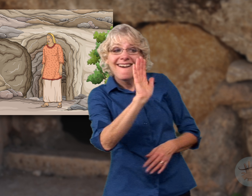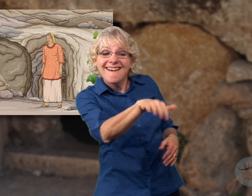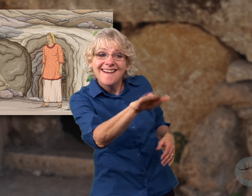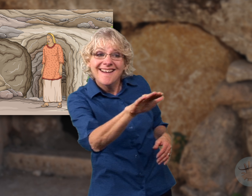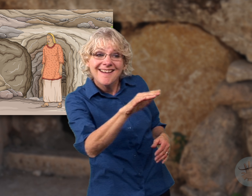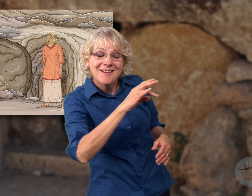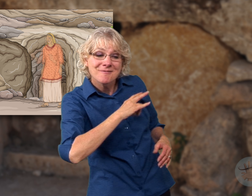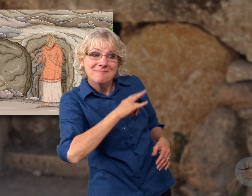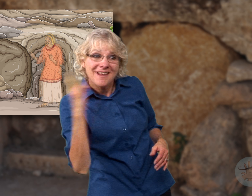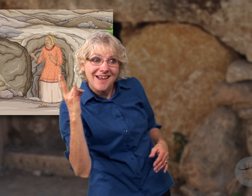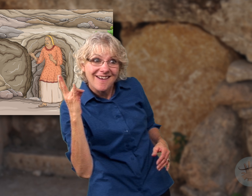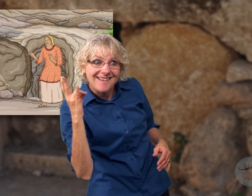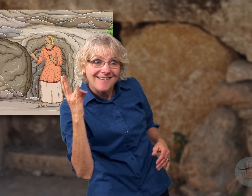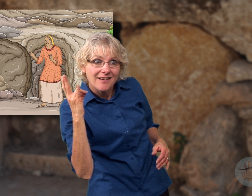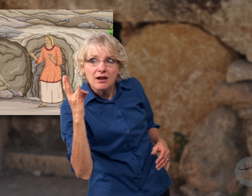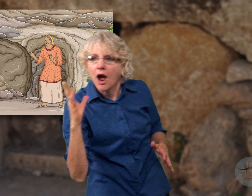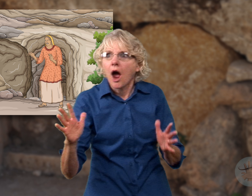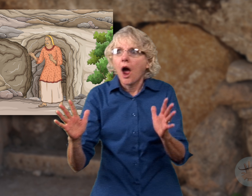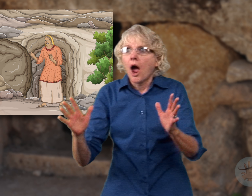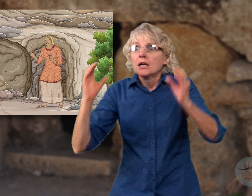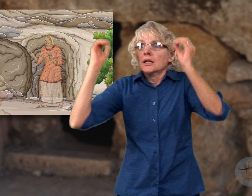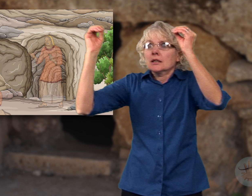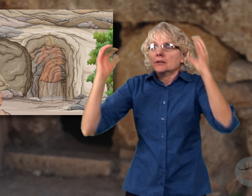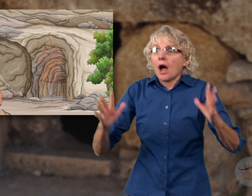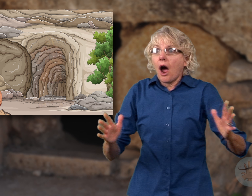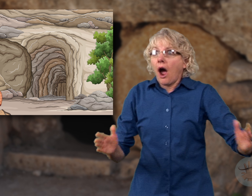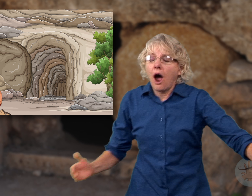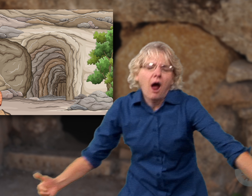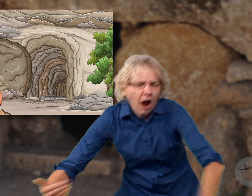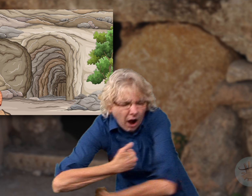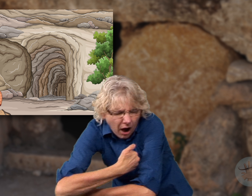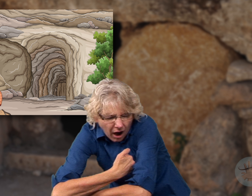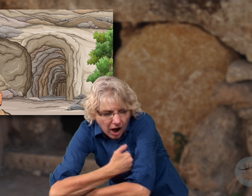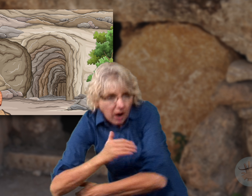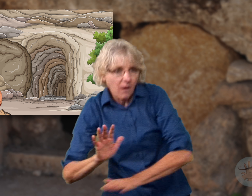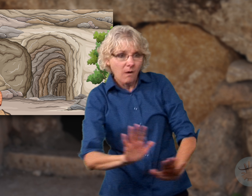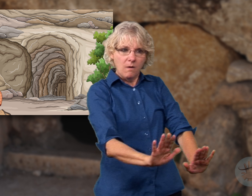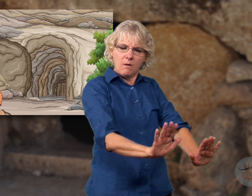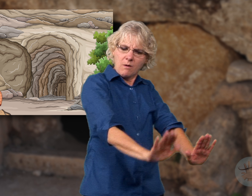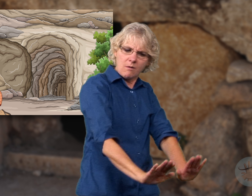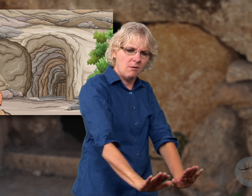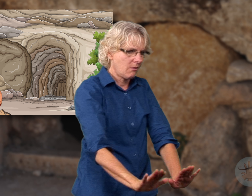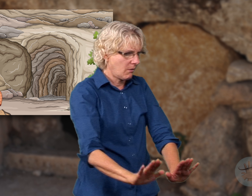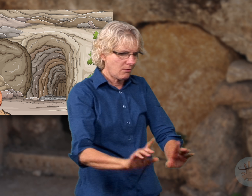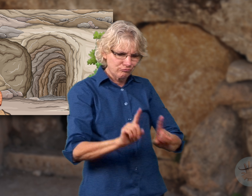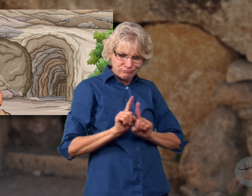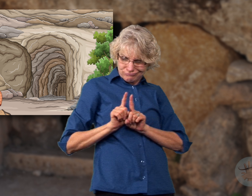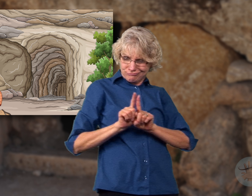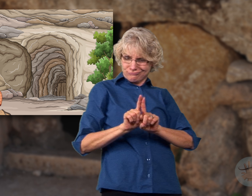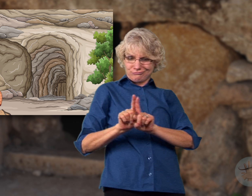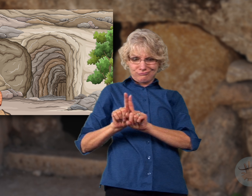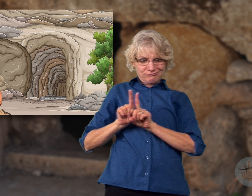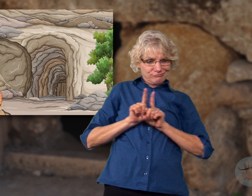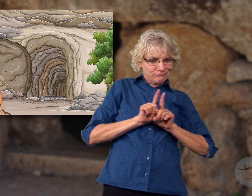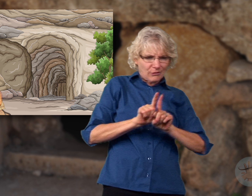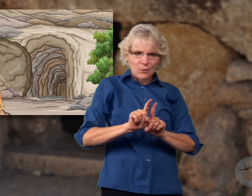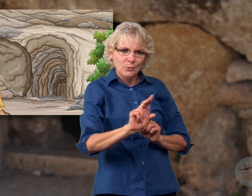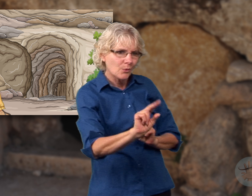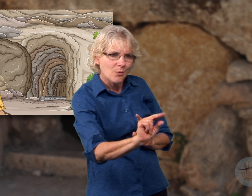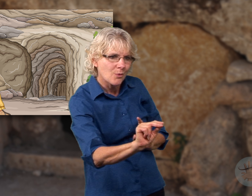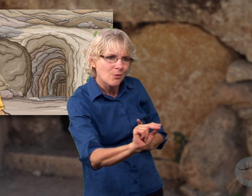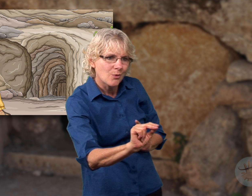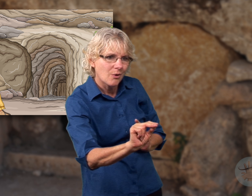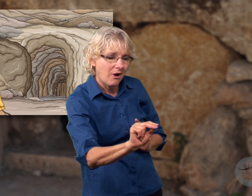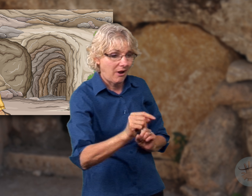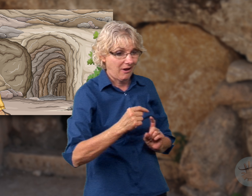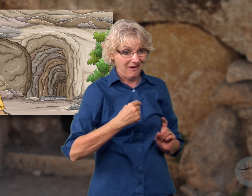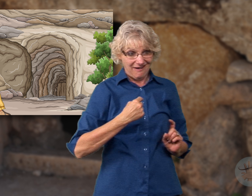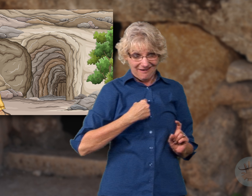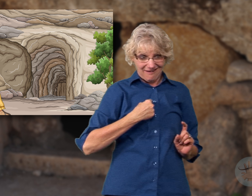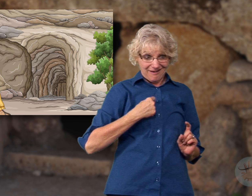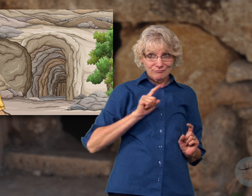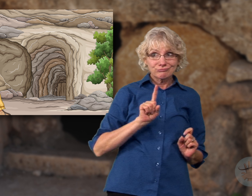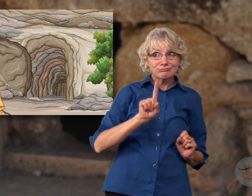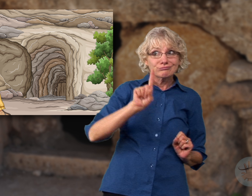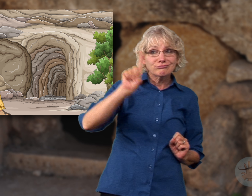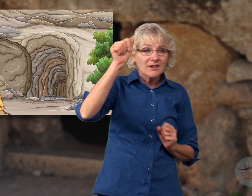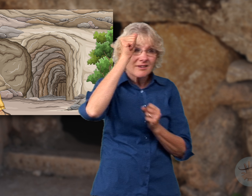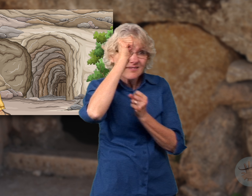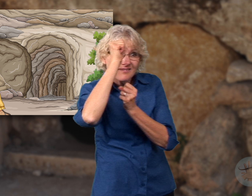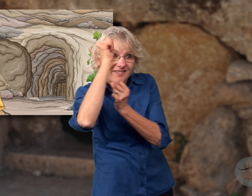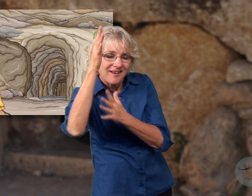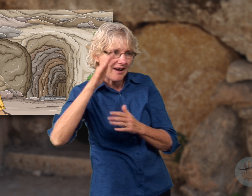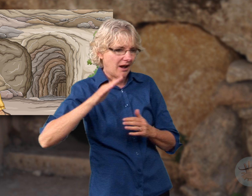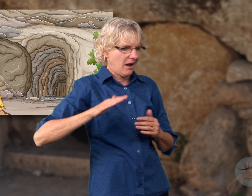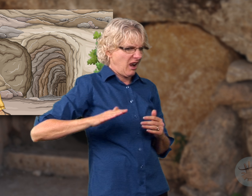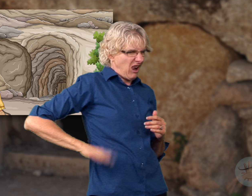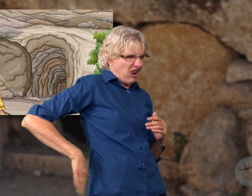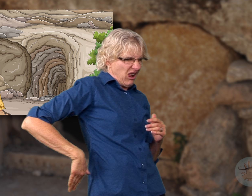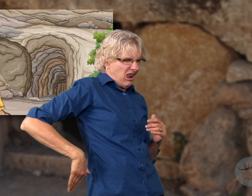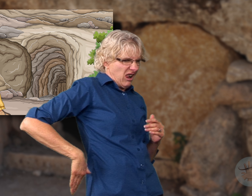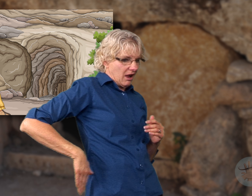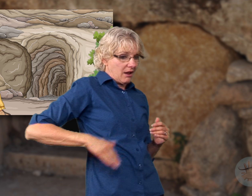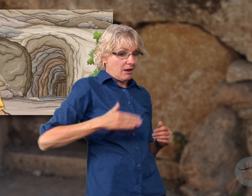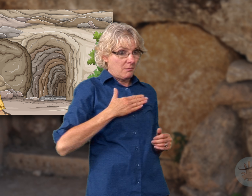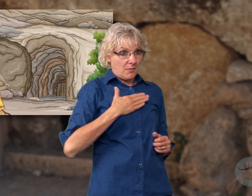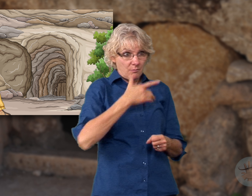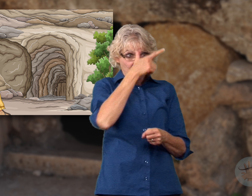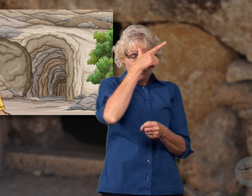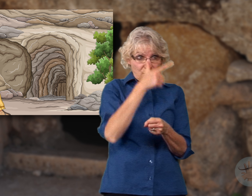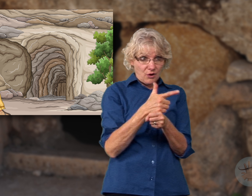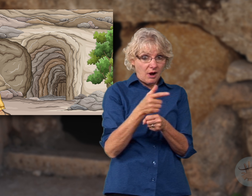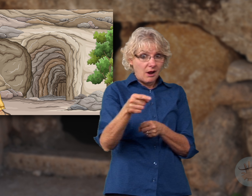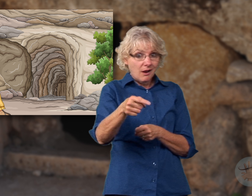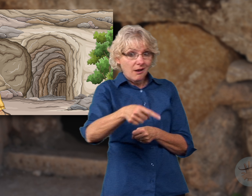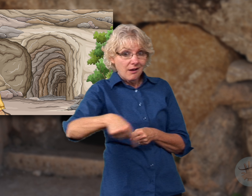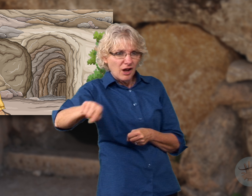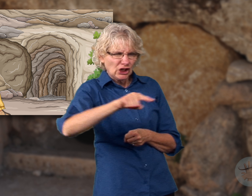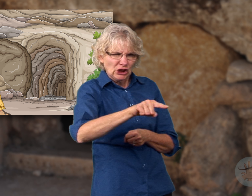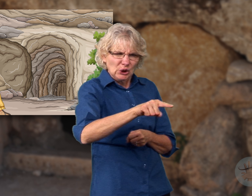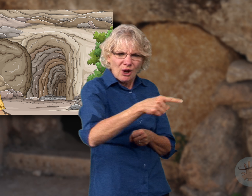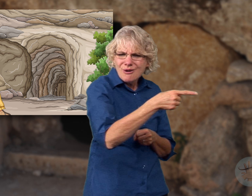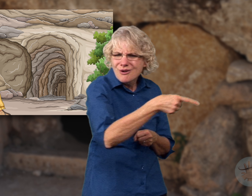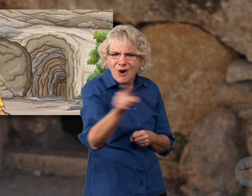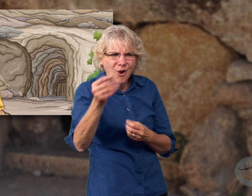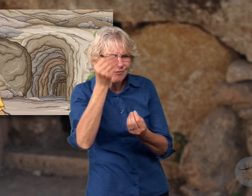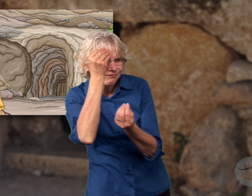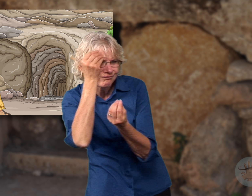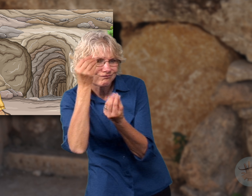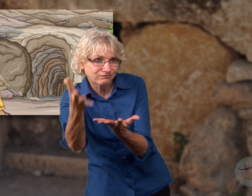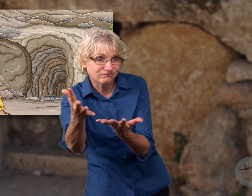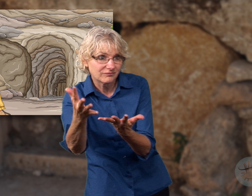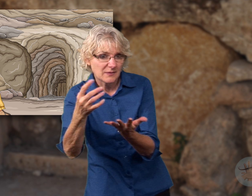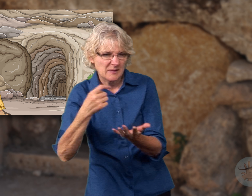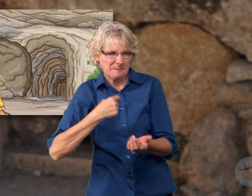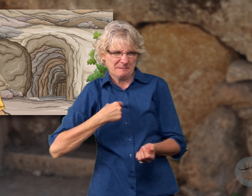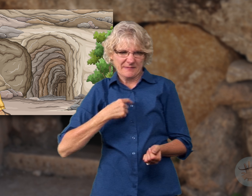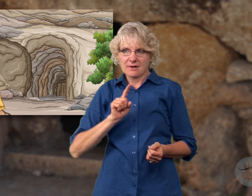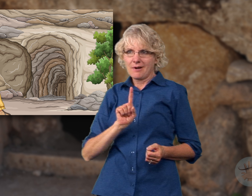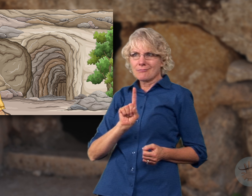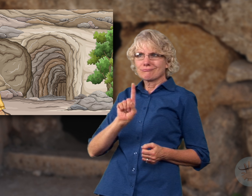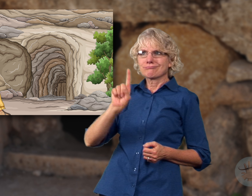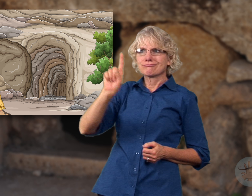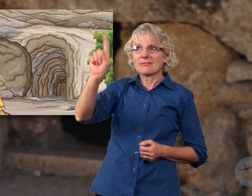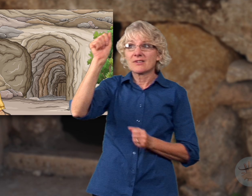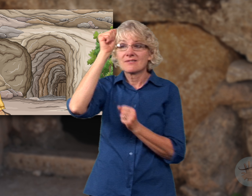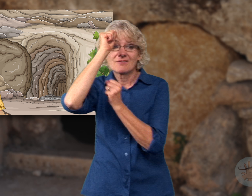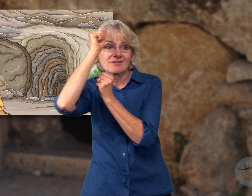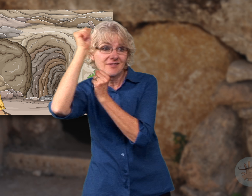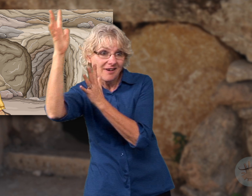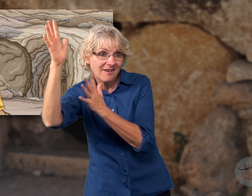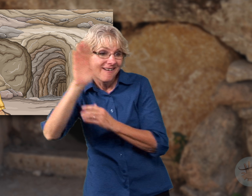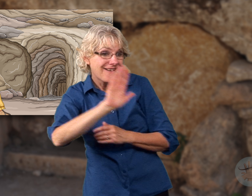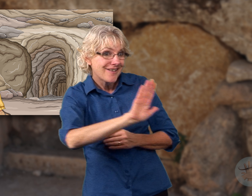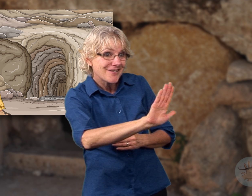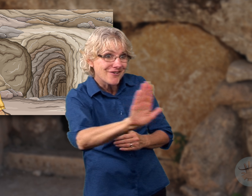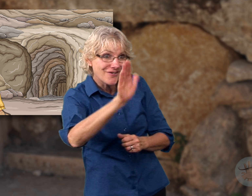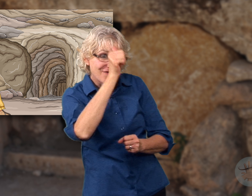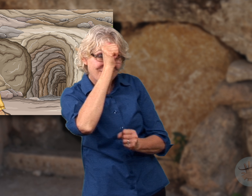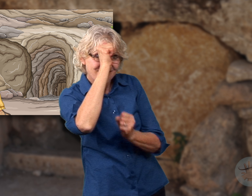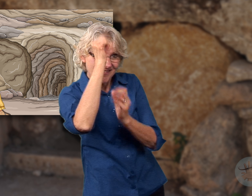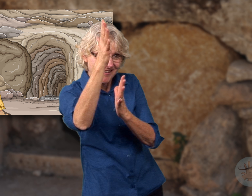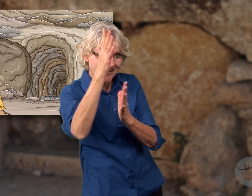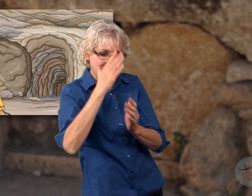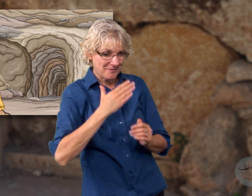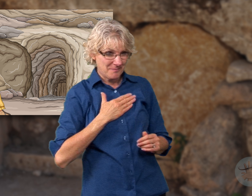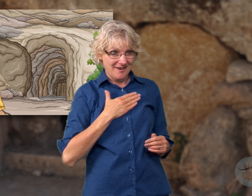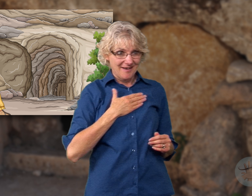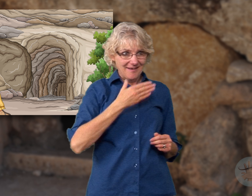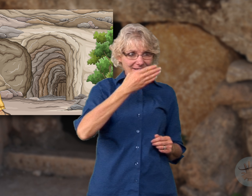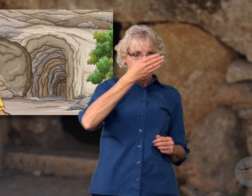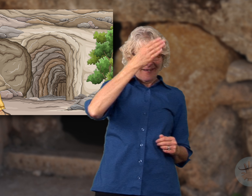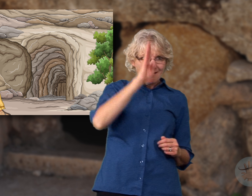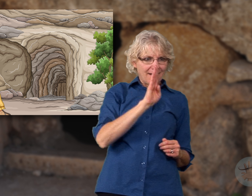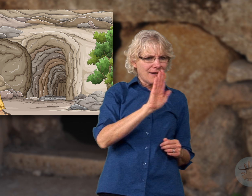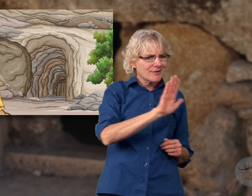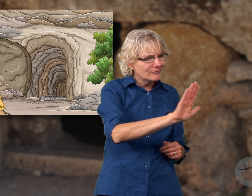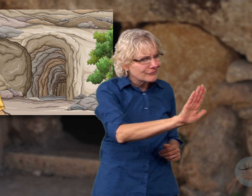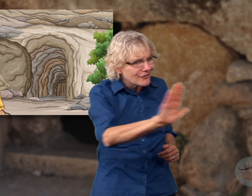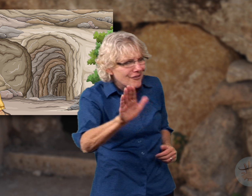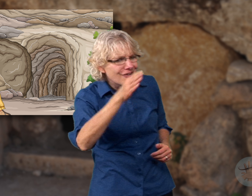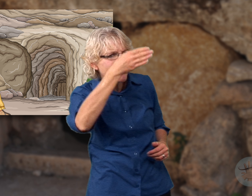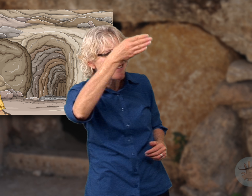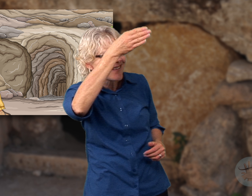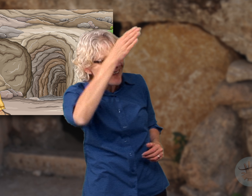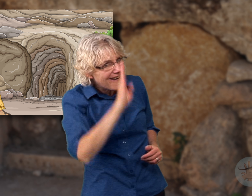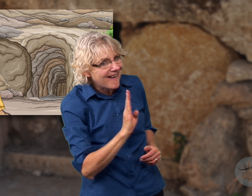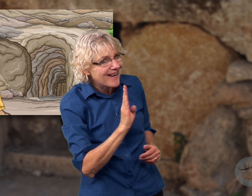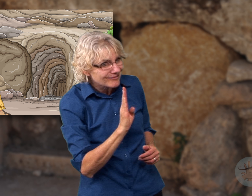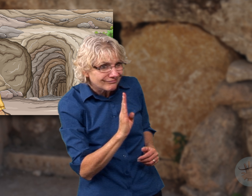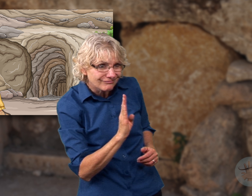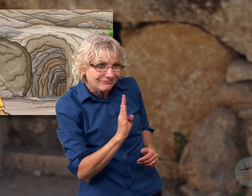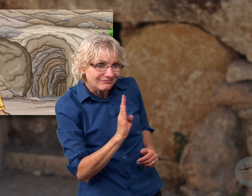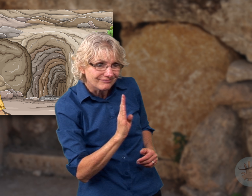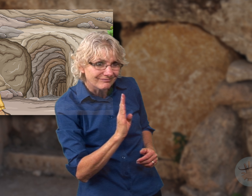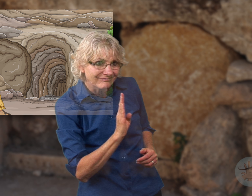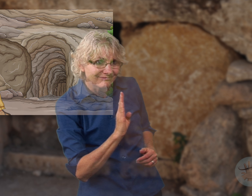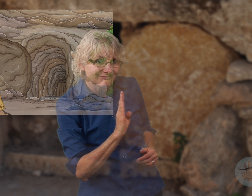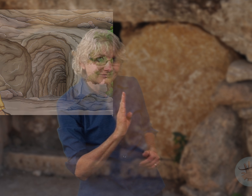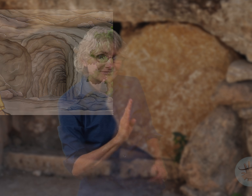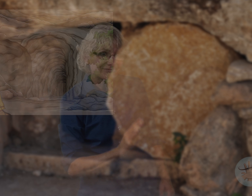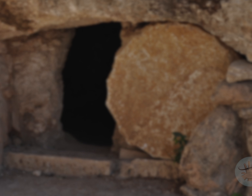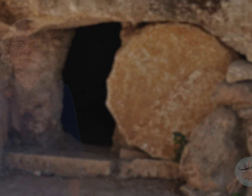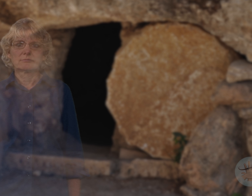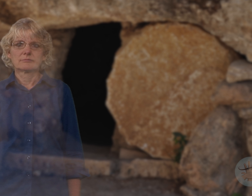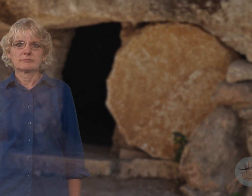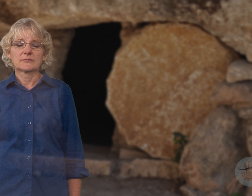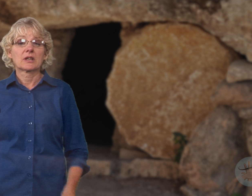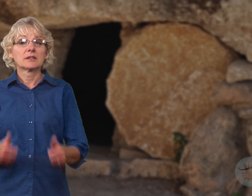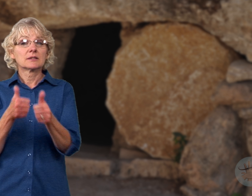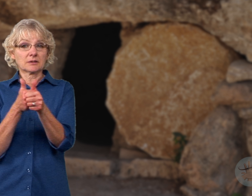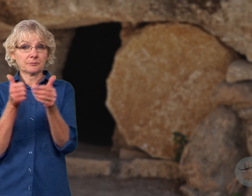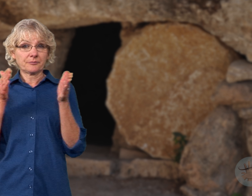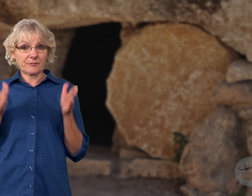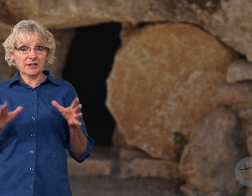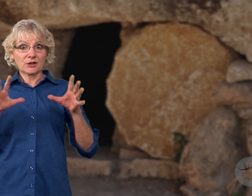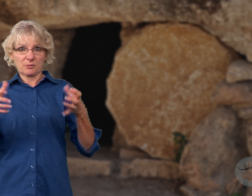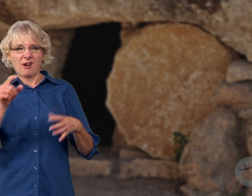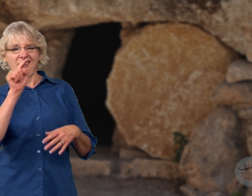She turned and said to Him in Hebrew, “Rabboni!” (which means “Teacher”). “Do not cling to Me,” Jesus said, “for I have not yet ascended to the Father. But go and tell My brothers, ‘I am ascending to My Father and your Father, to My God and your God.’”